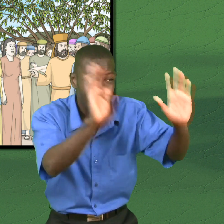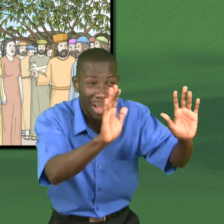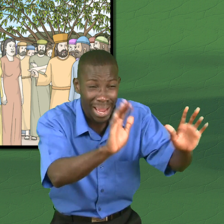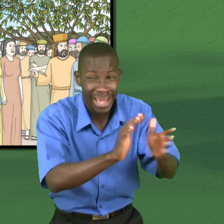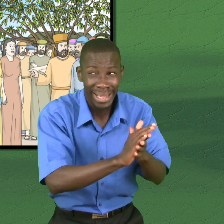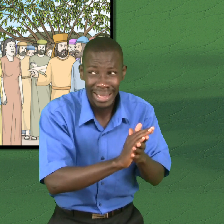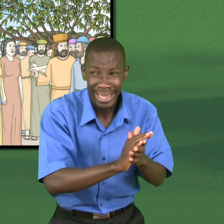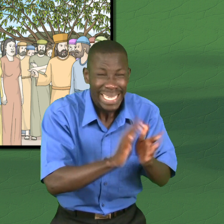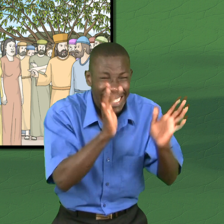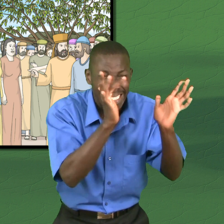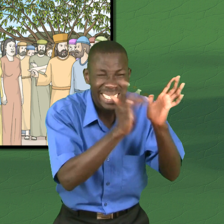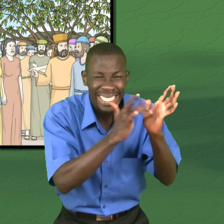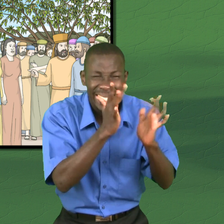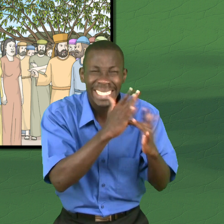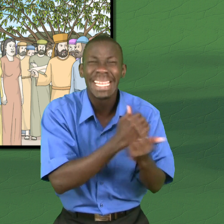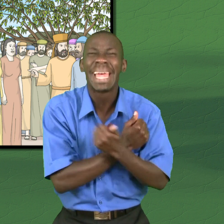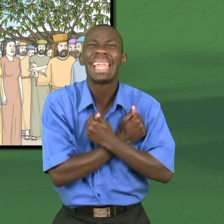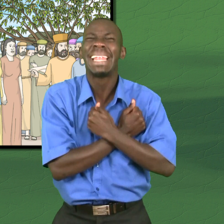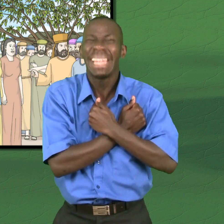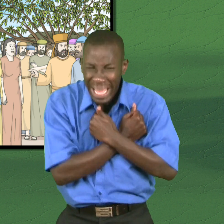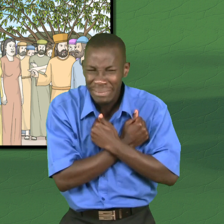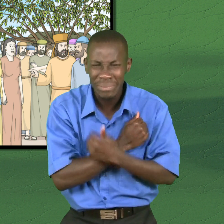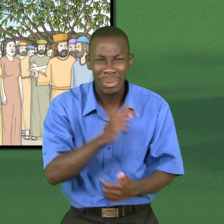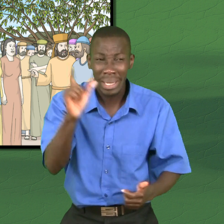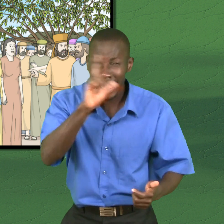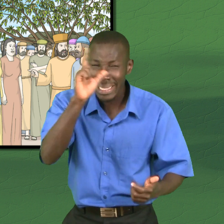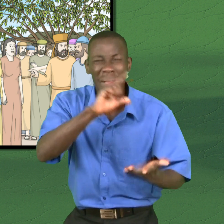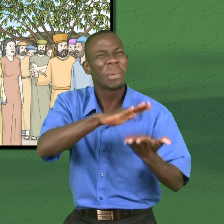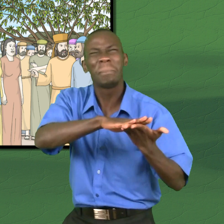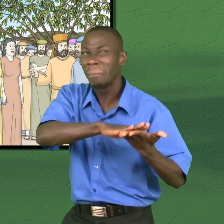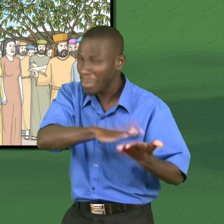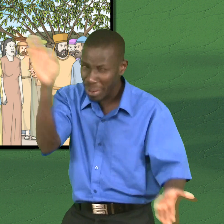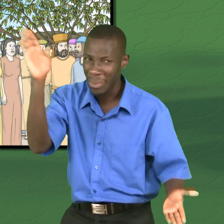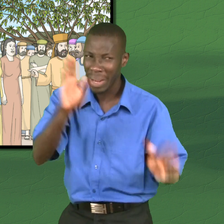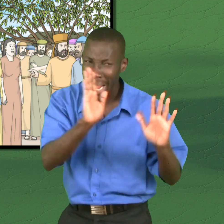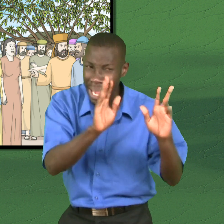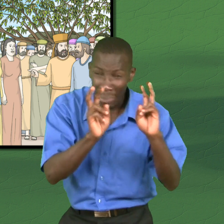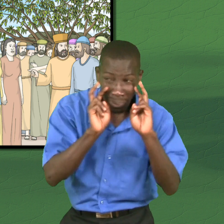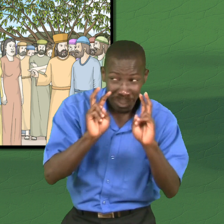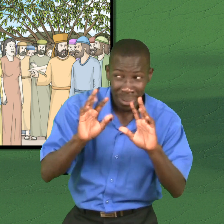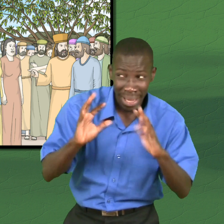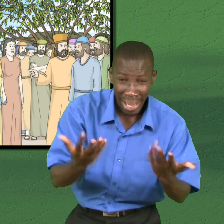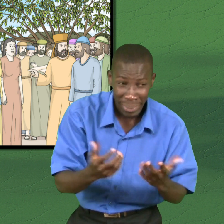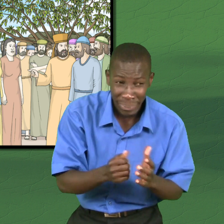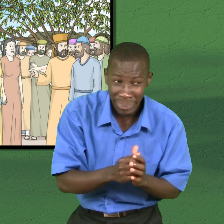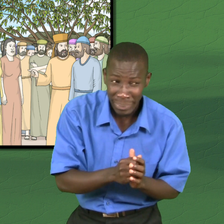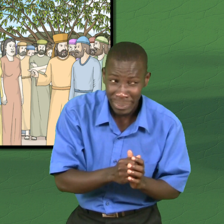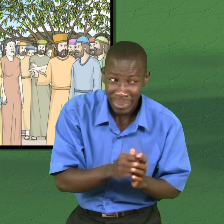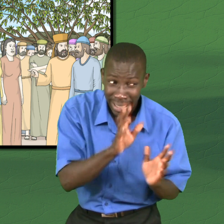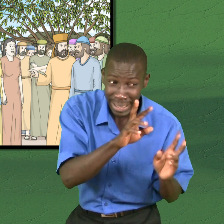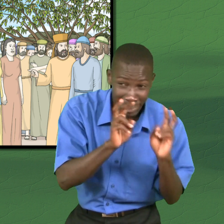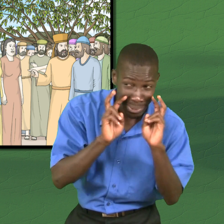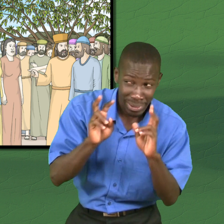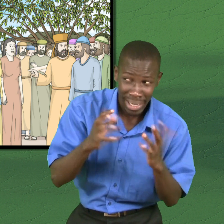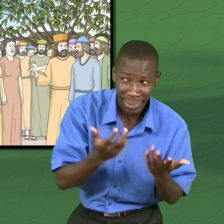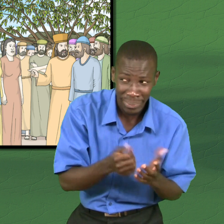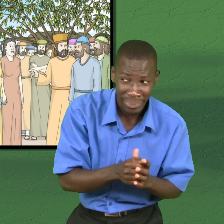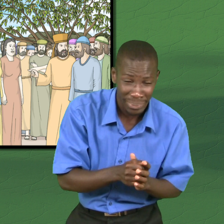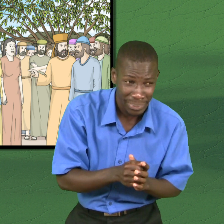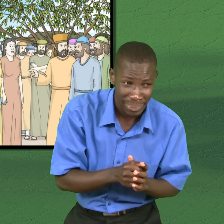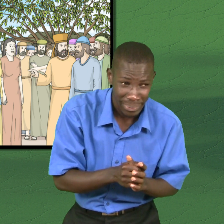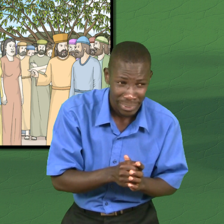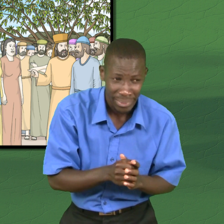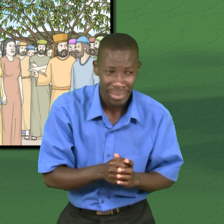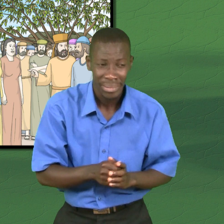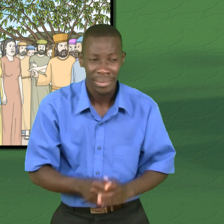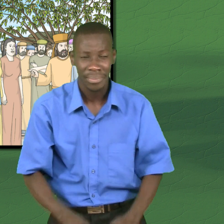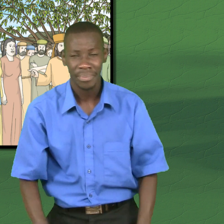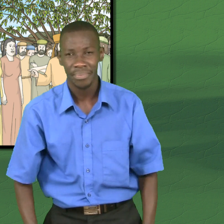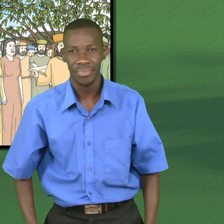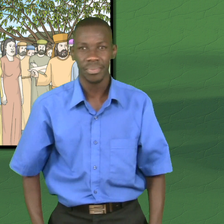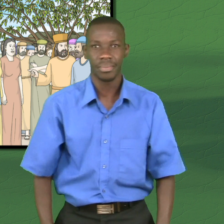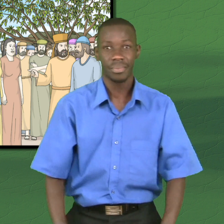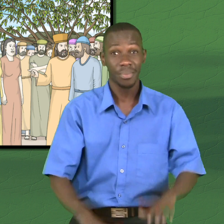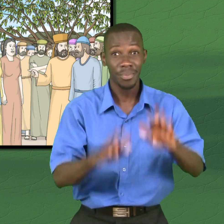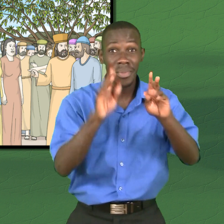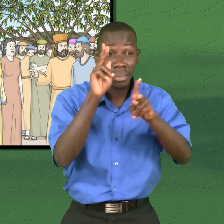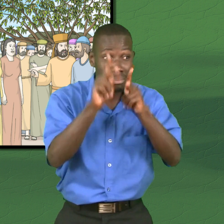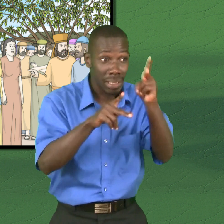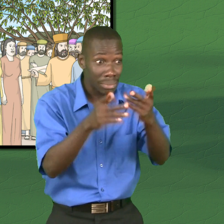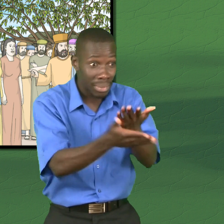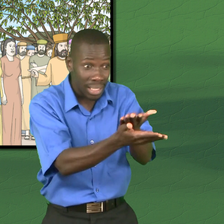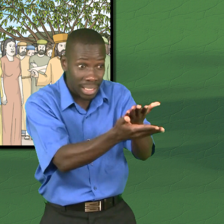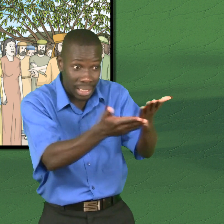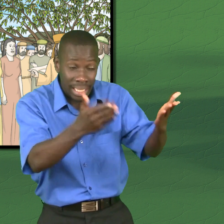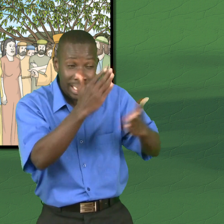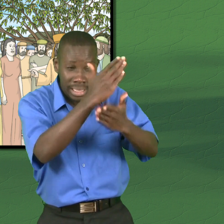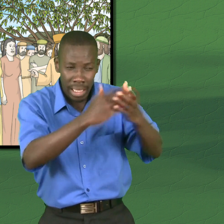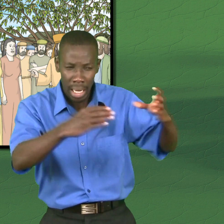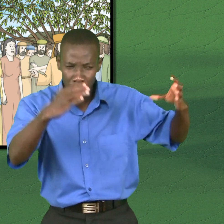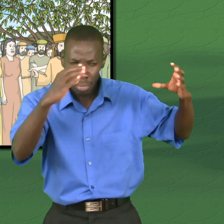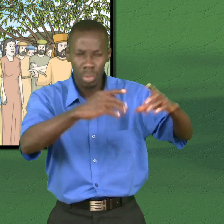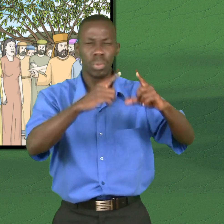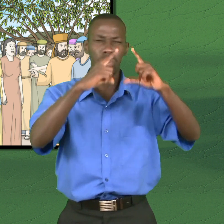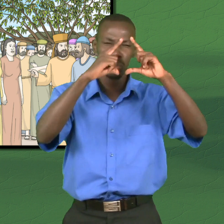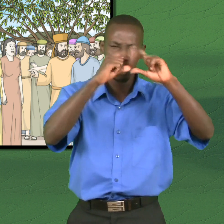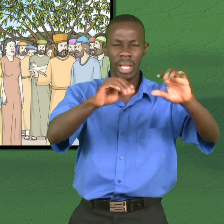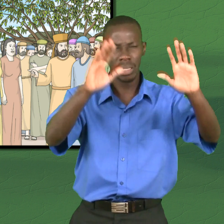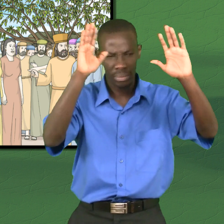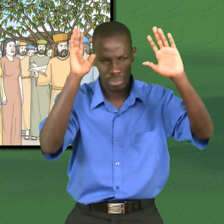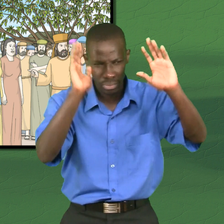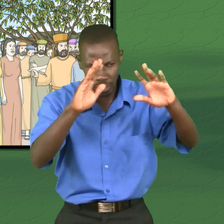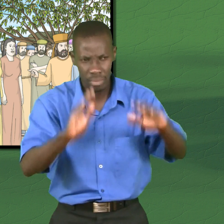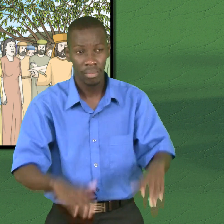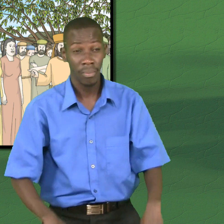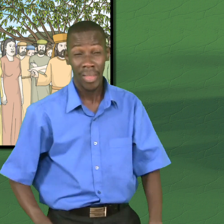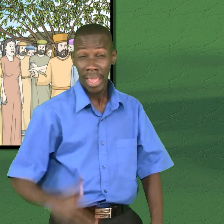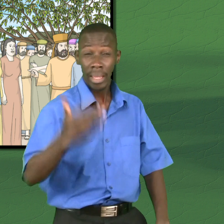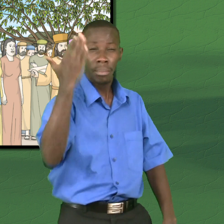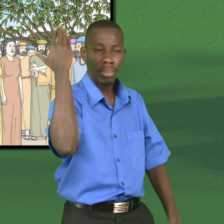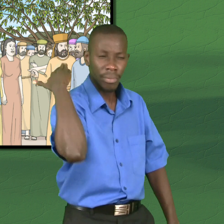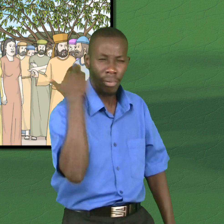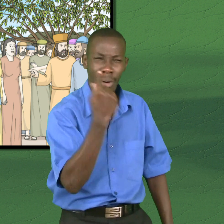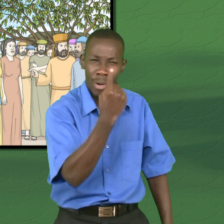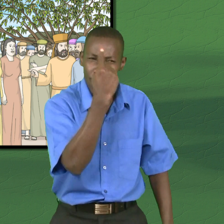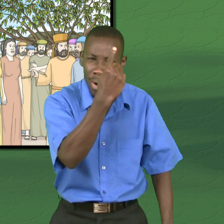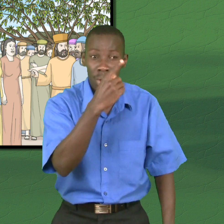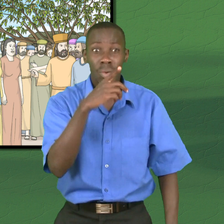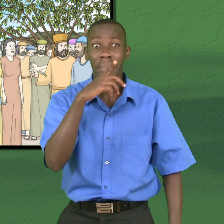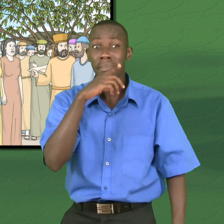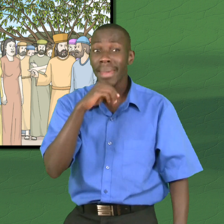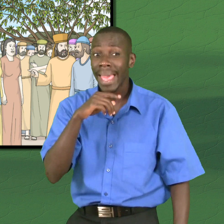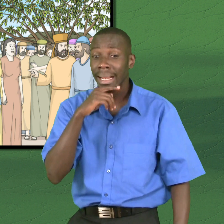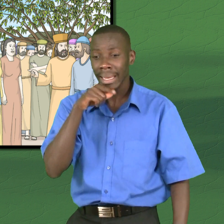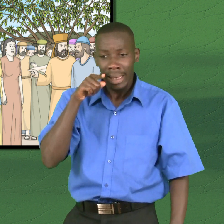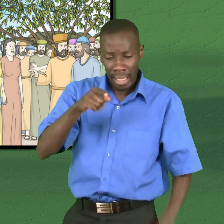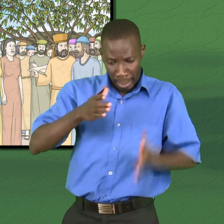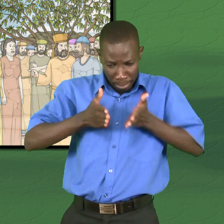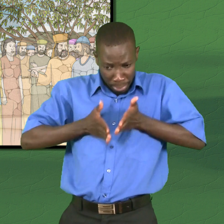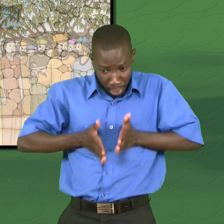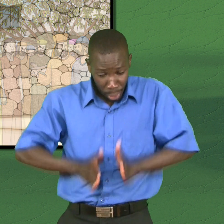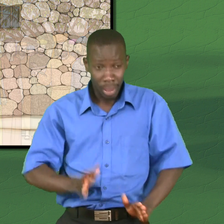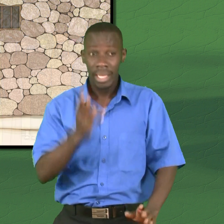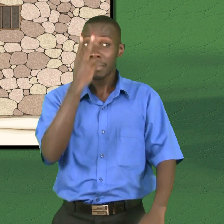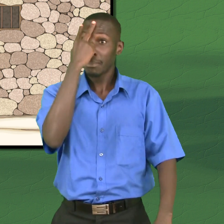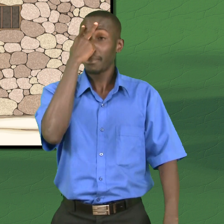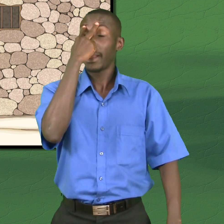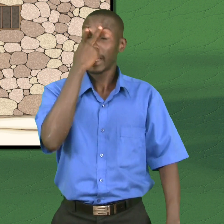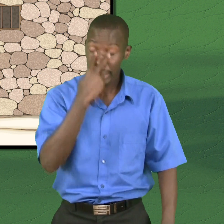Jesus wept. Then the Jews said, “See how He loved him!”